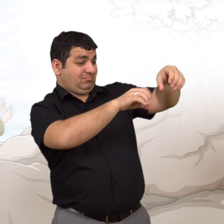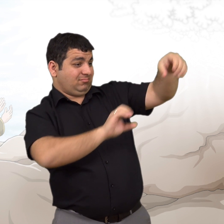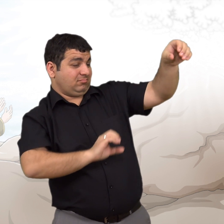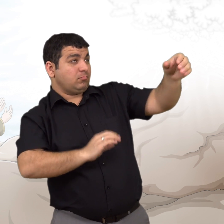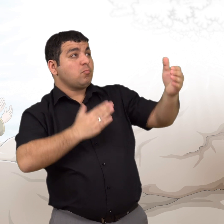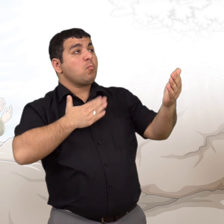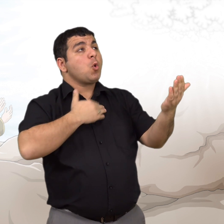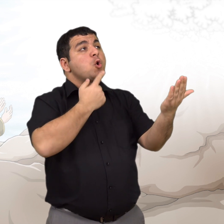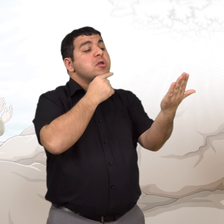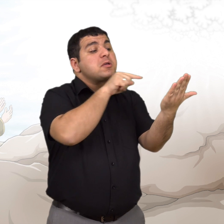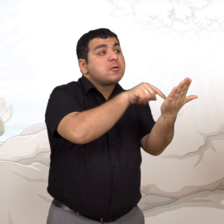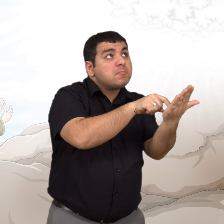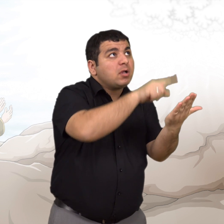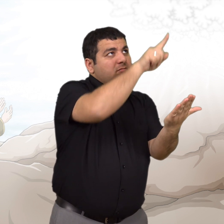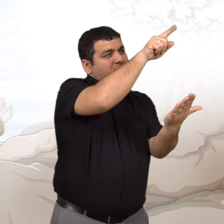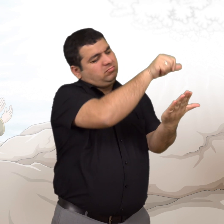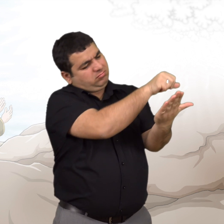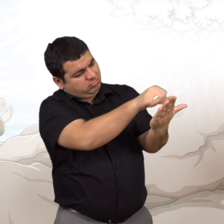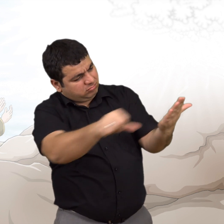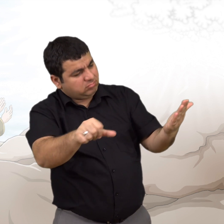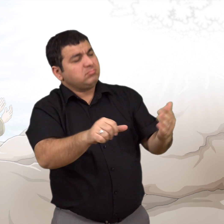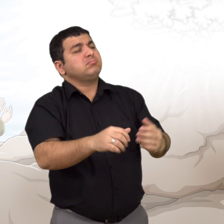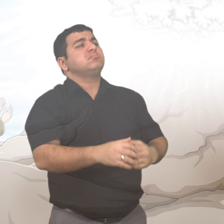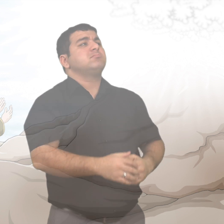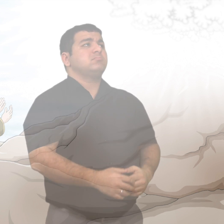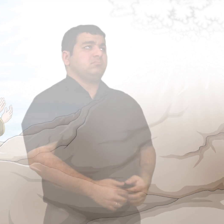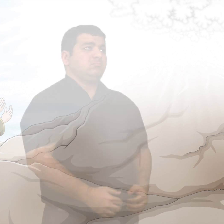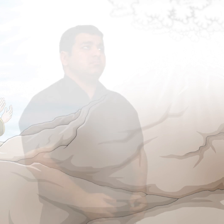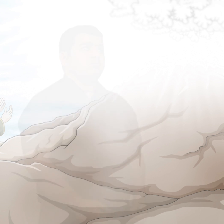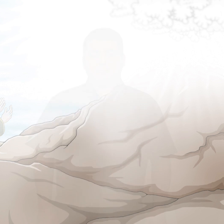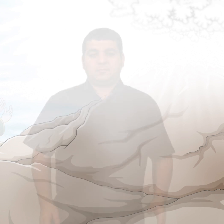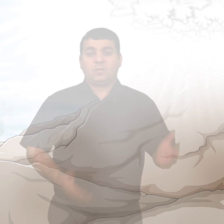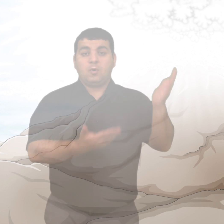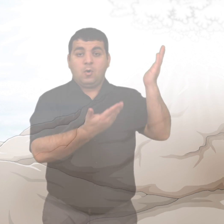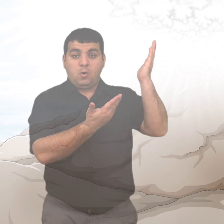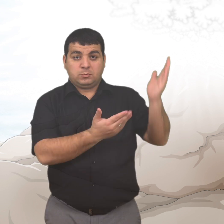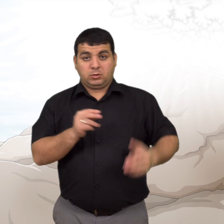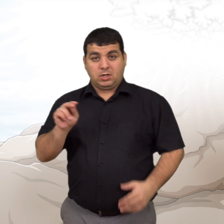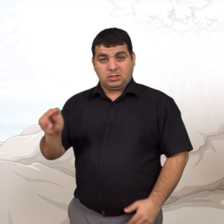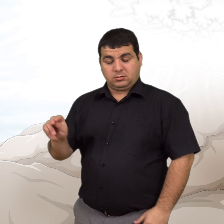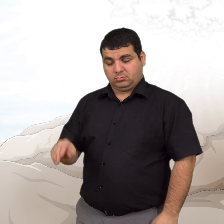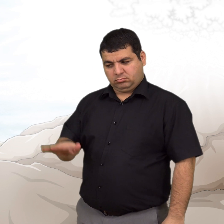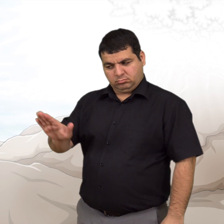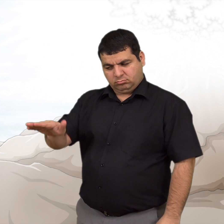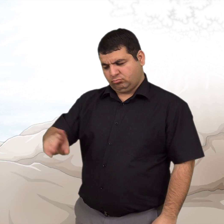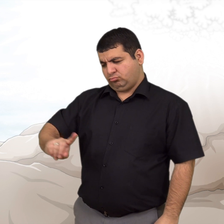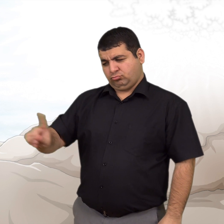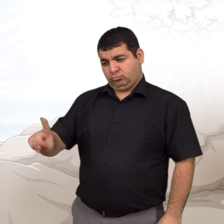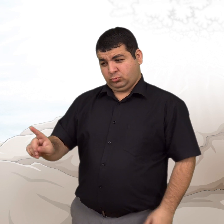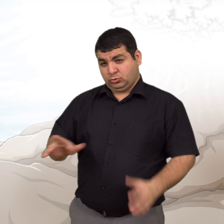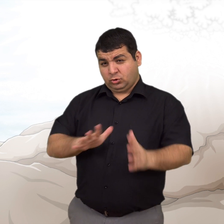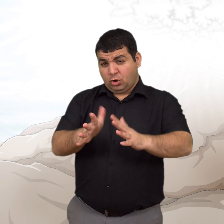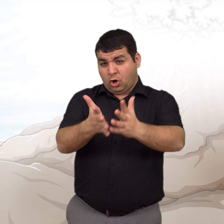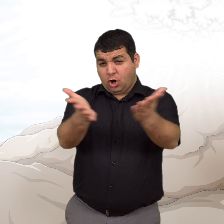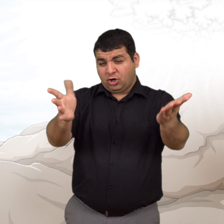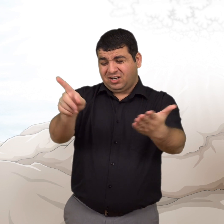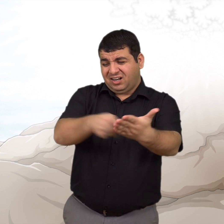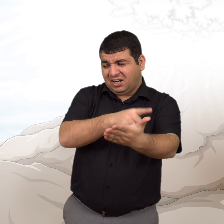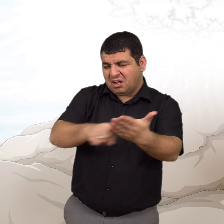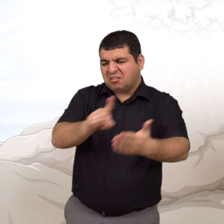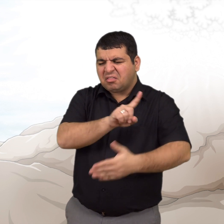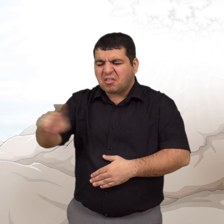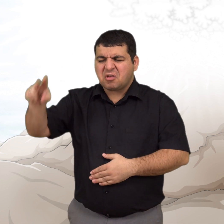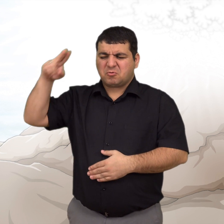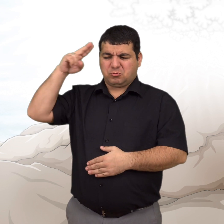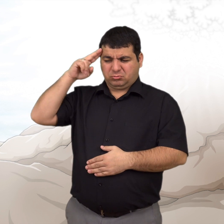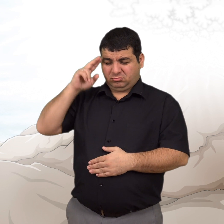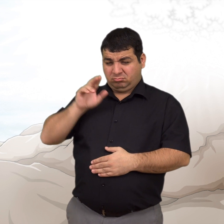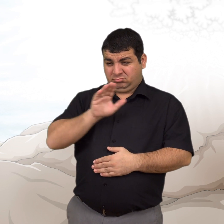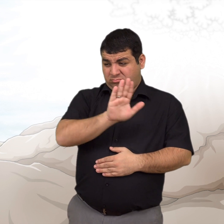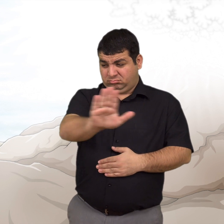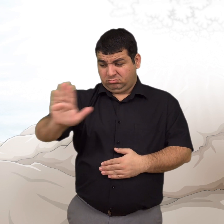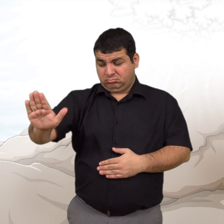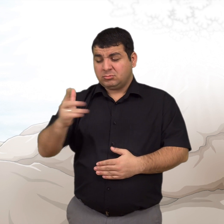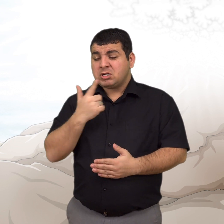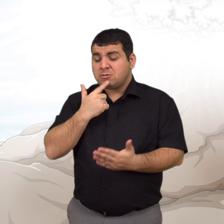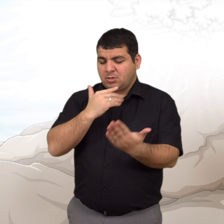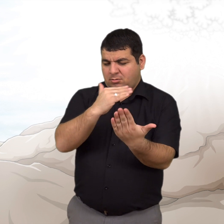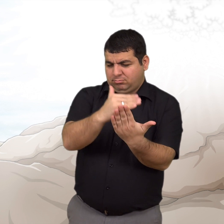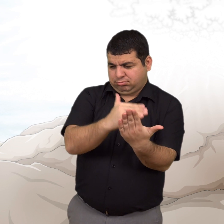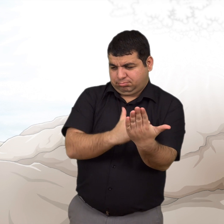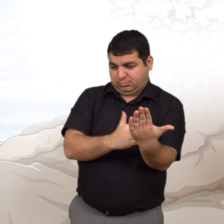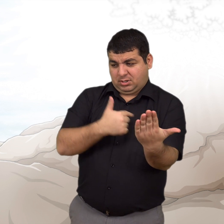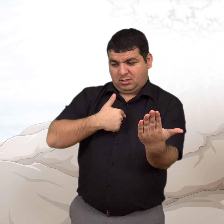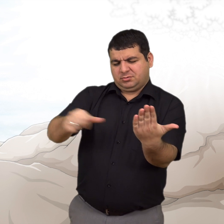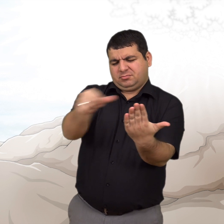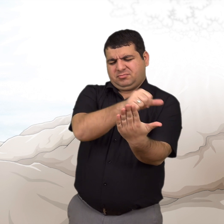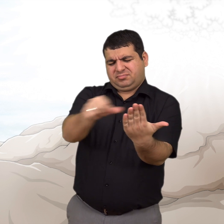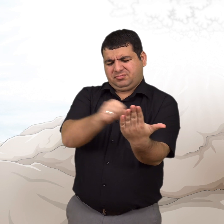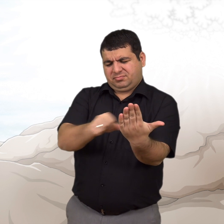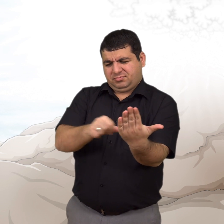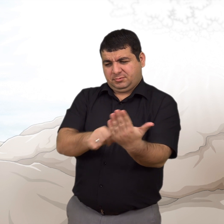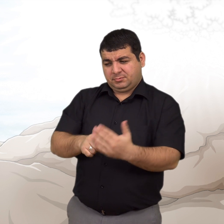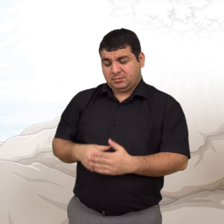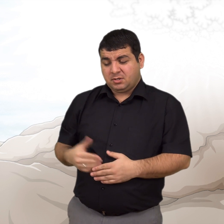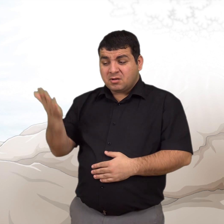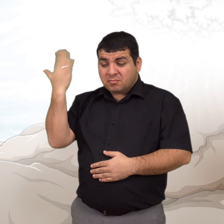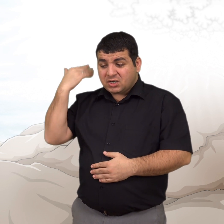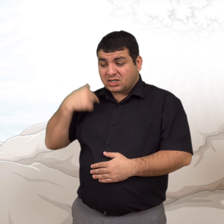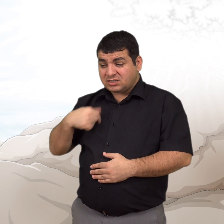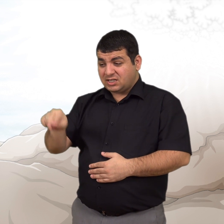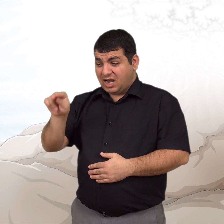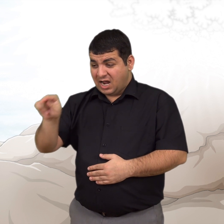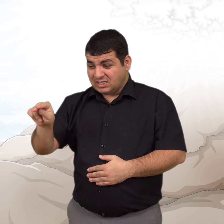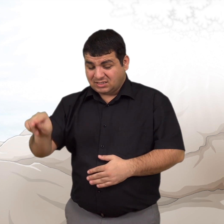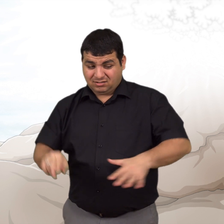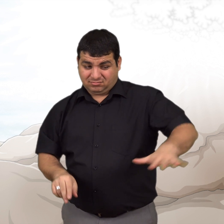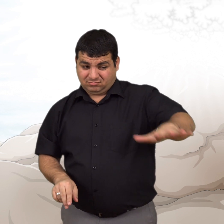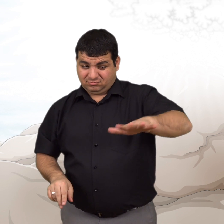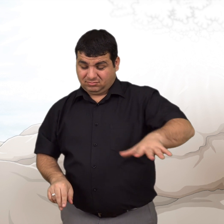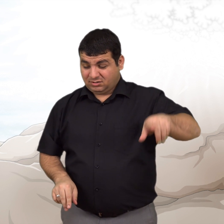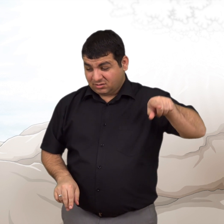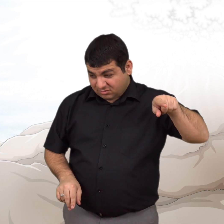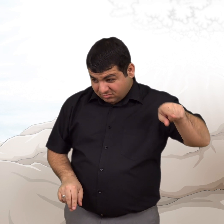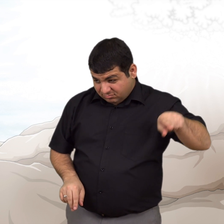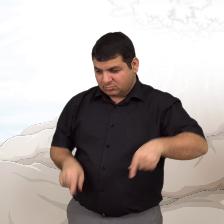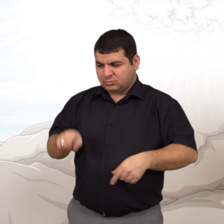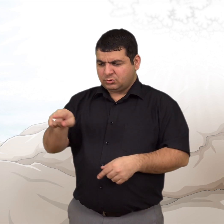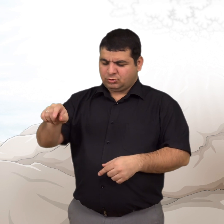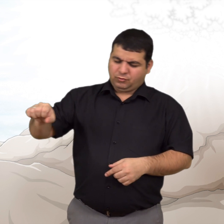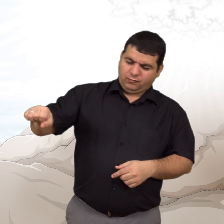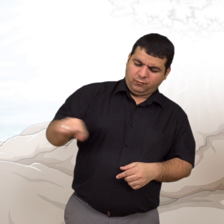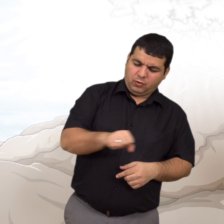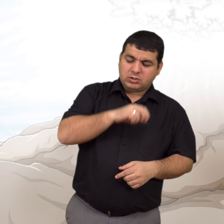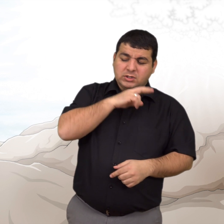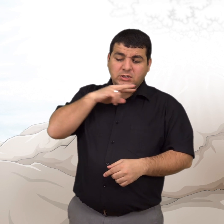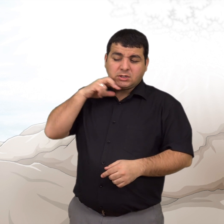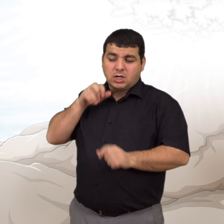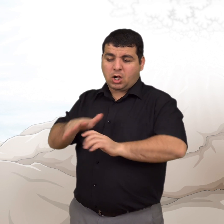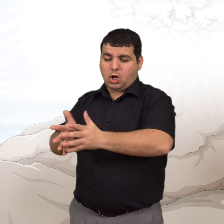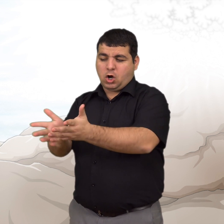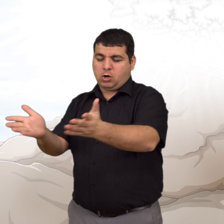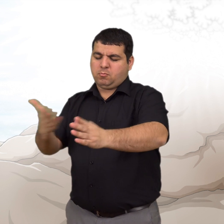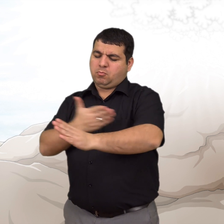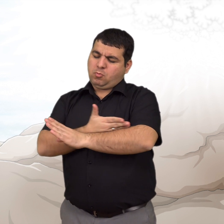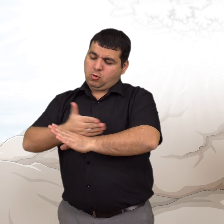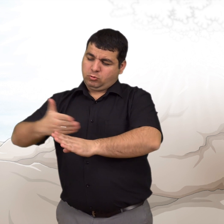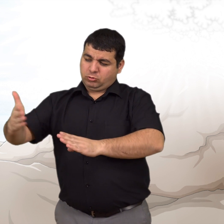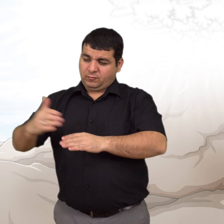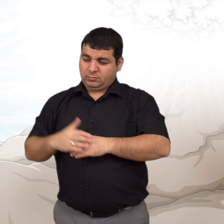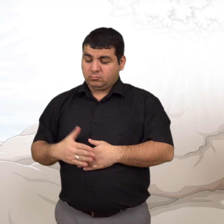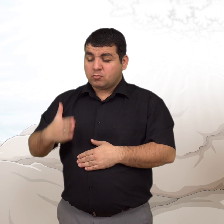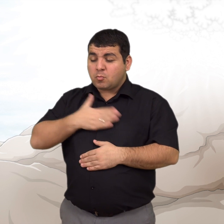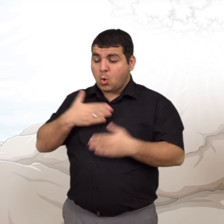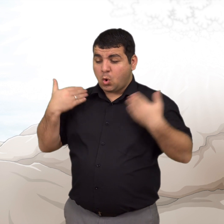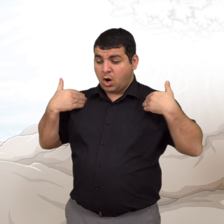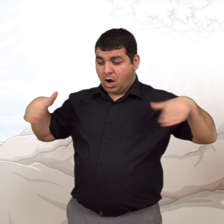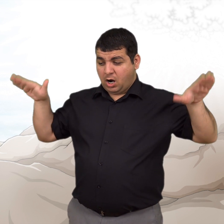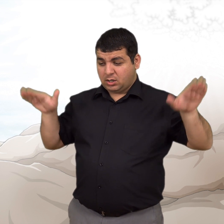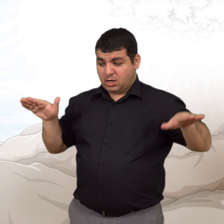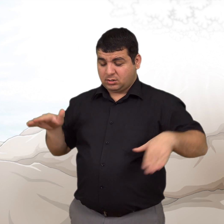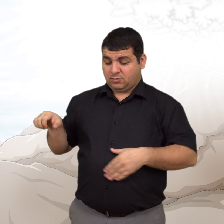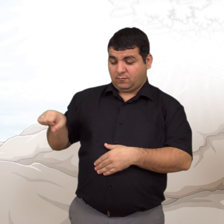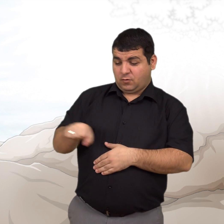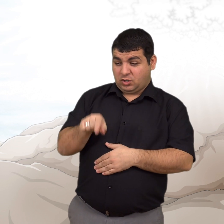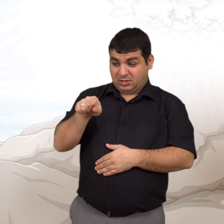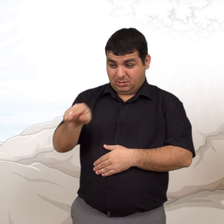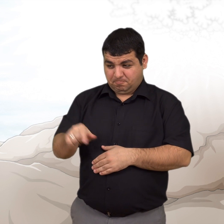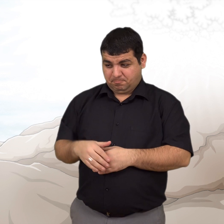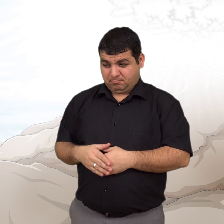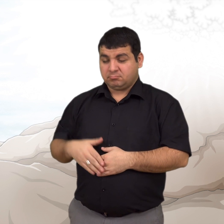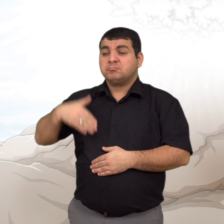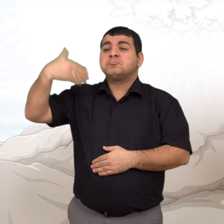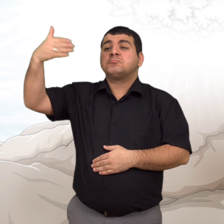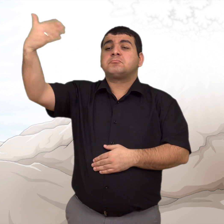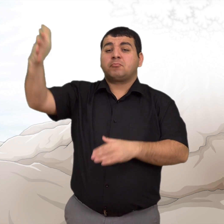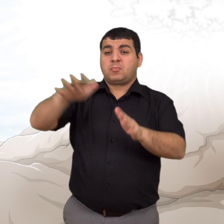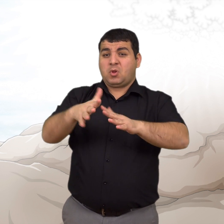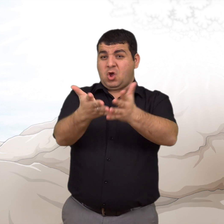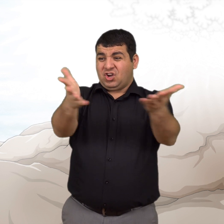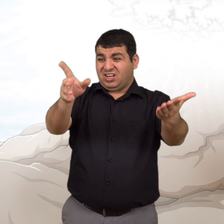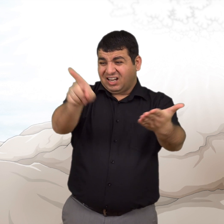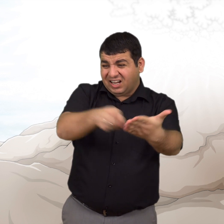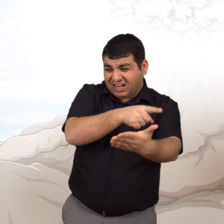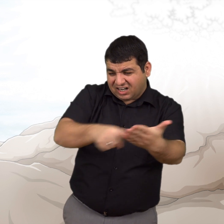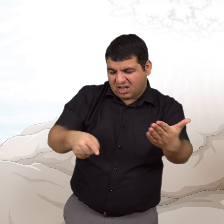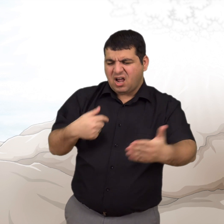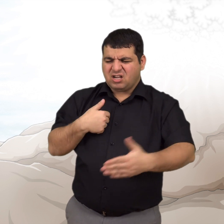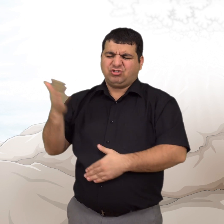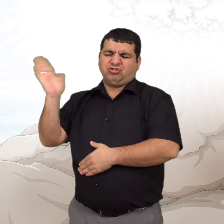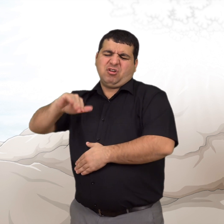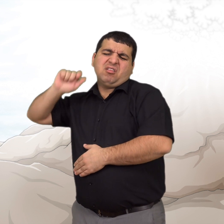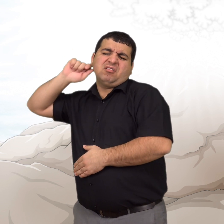But if not, please blot me out of the book that You have written.” The LORD replied to Moses, “Whoever has sinned against Me, I will blot out of My book.